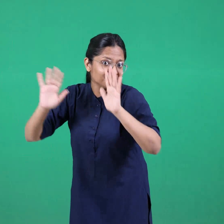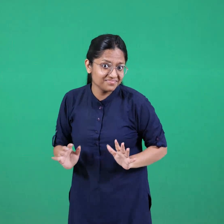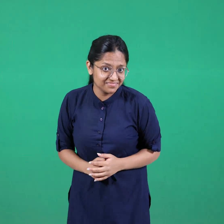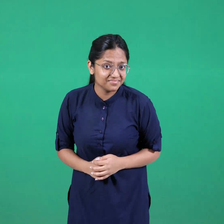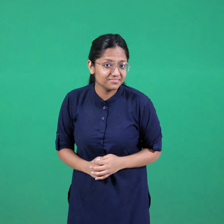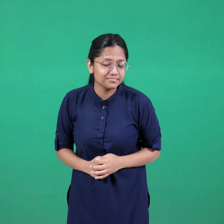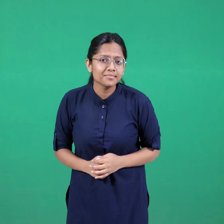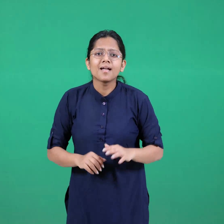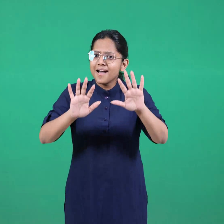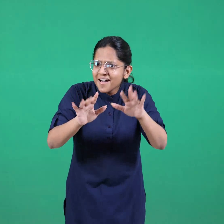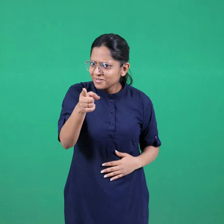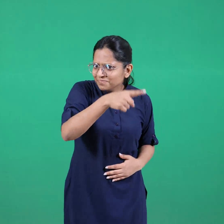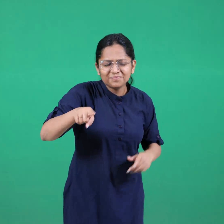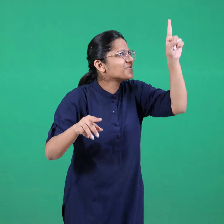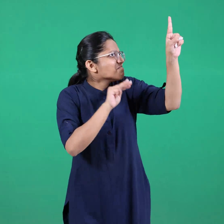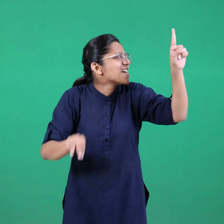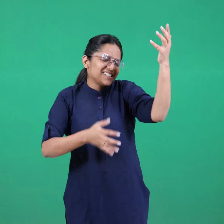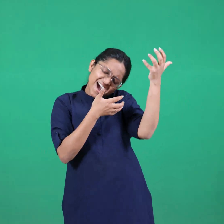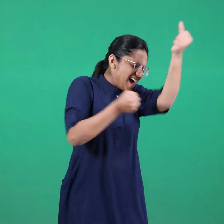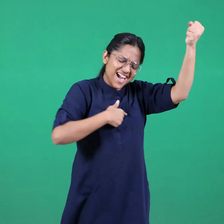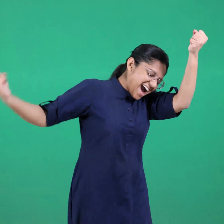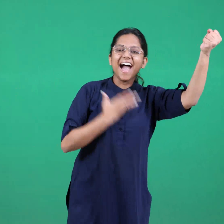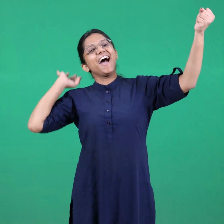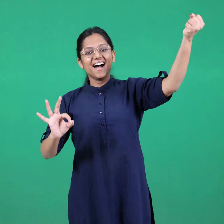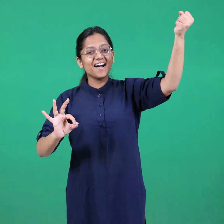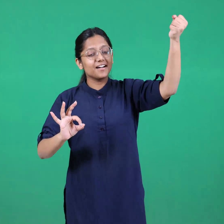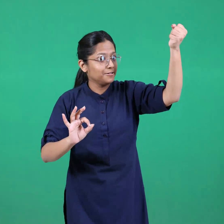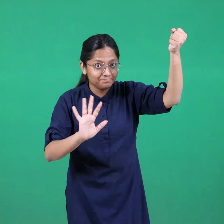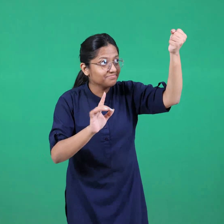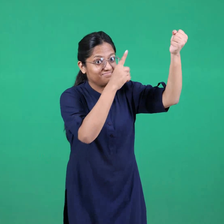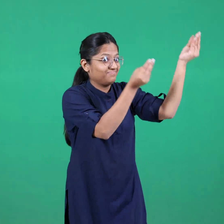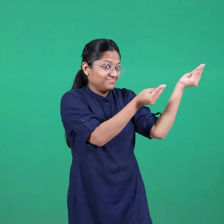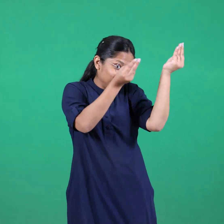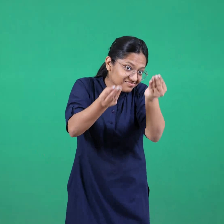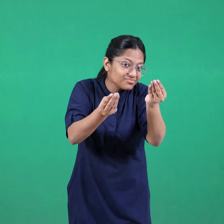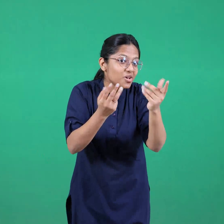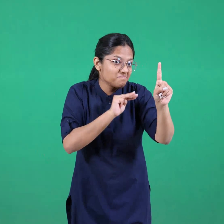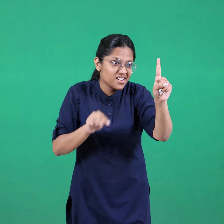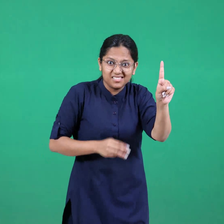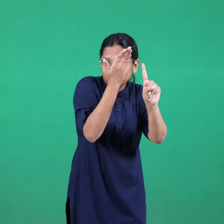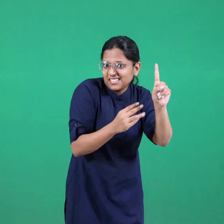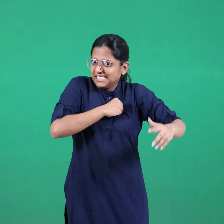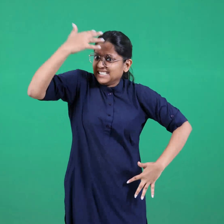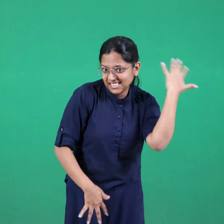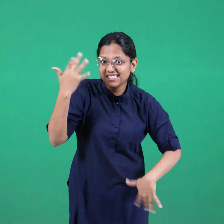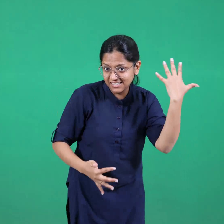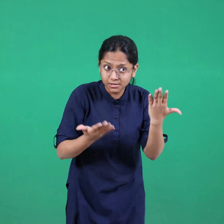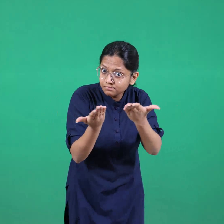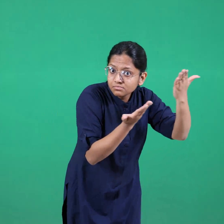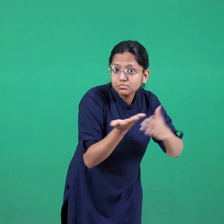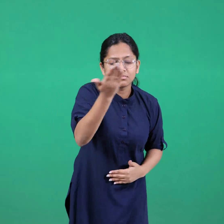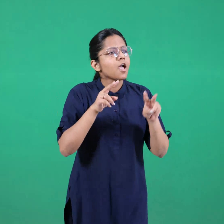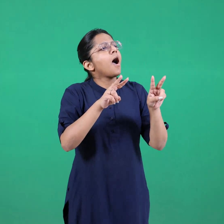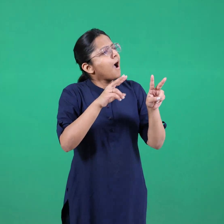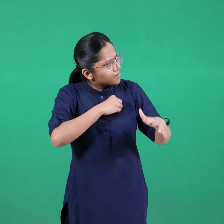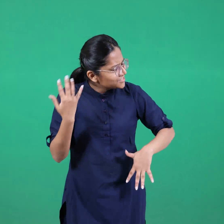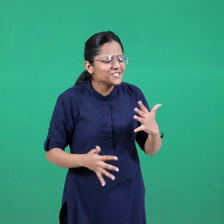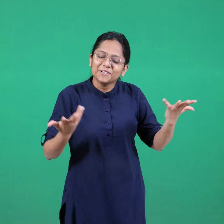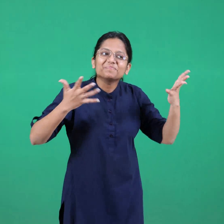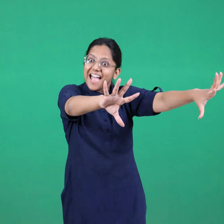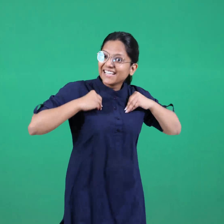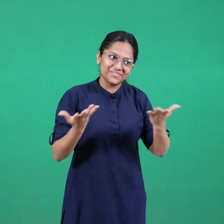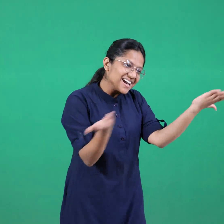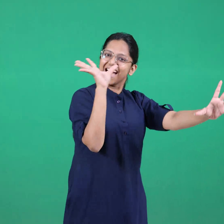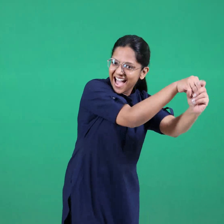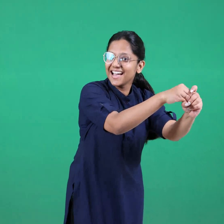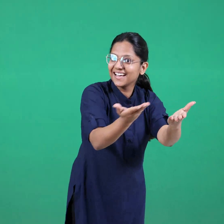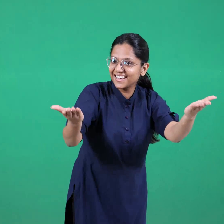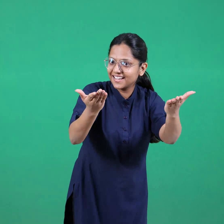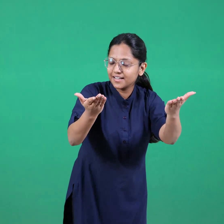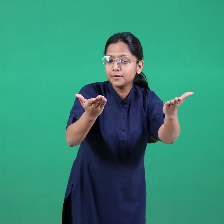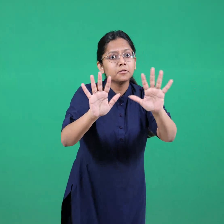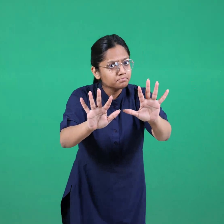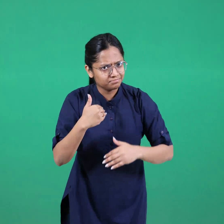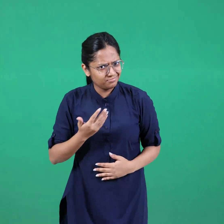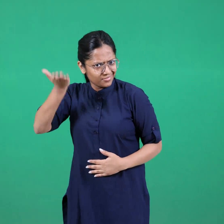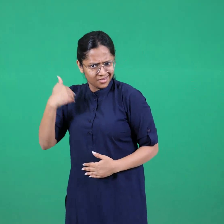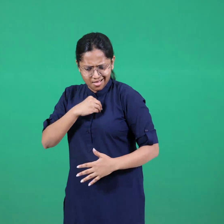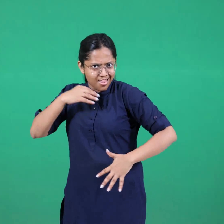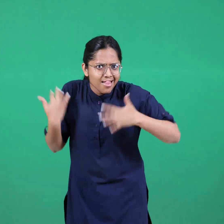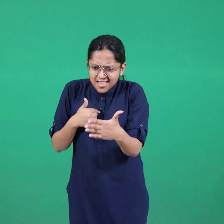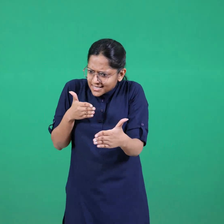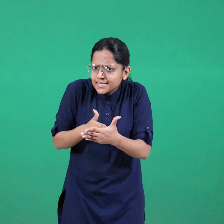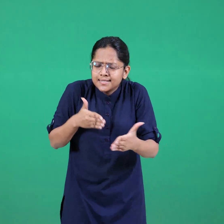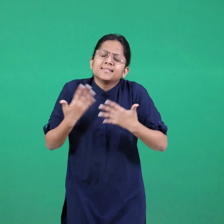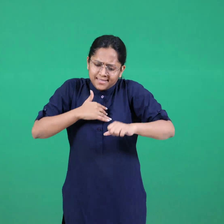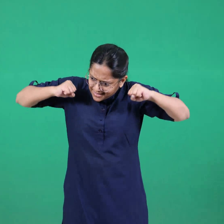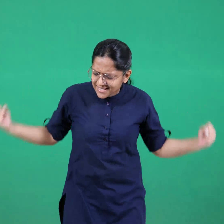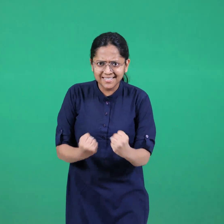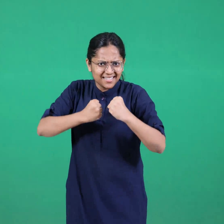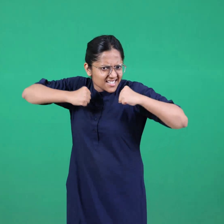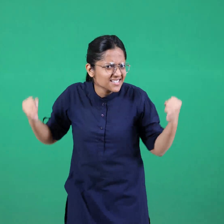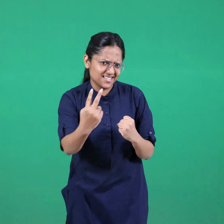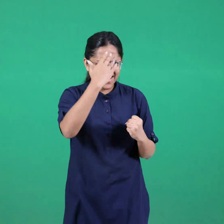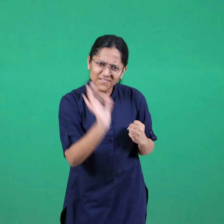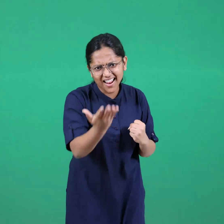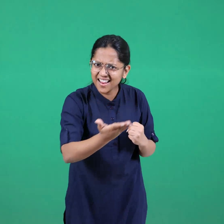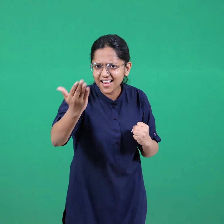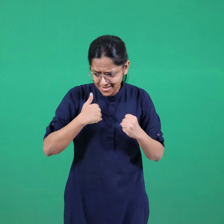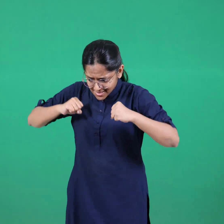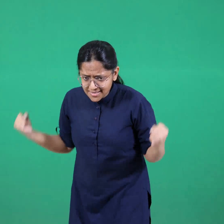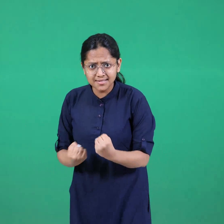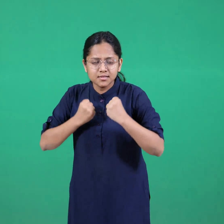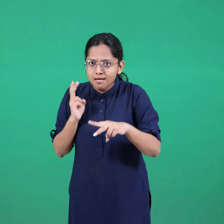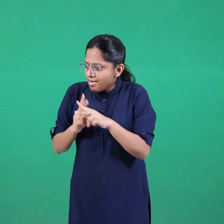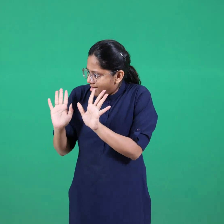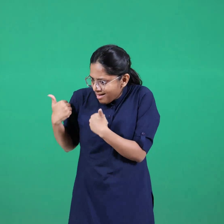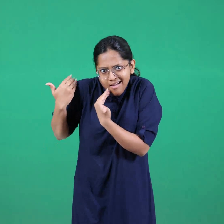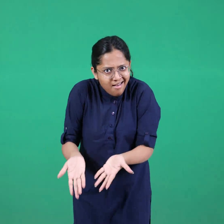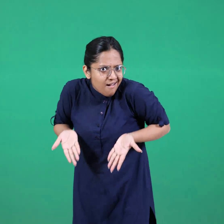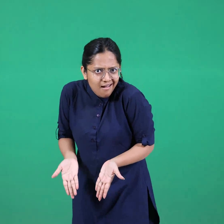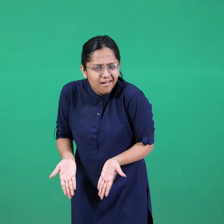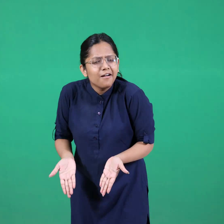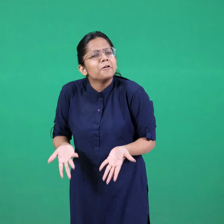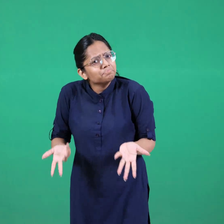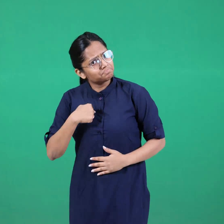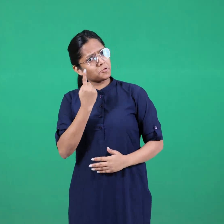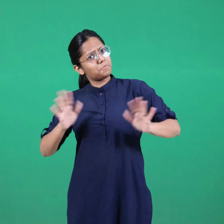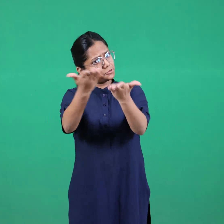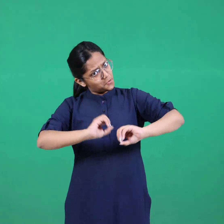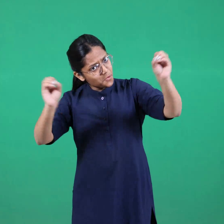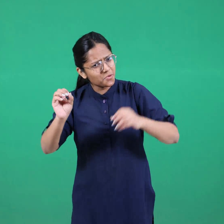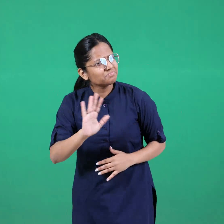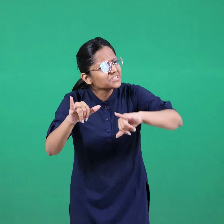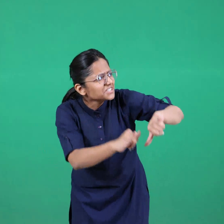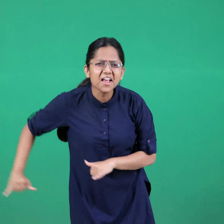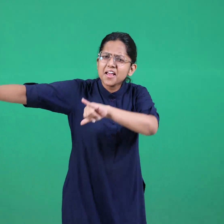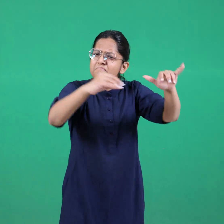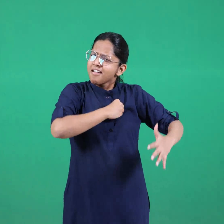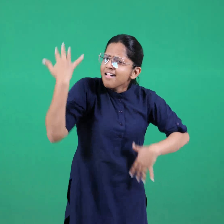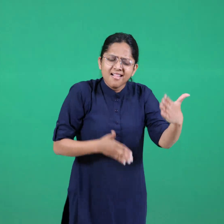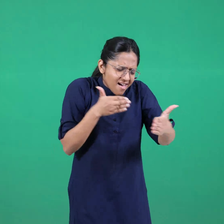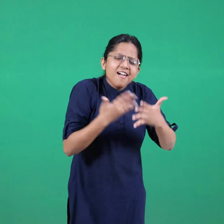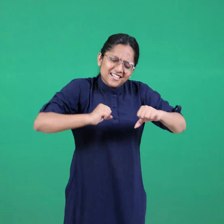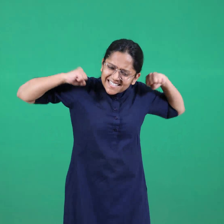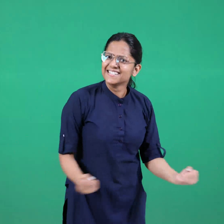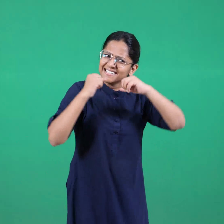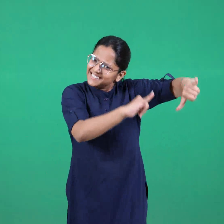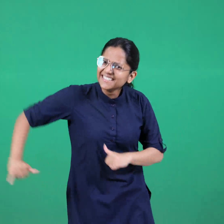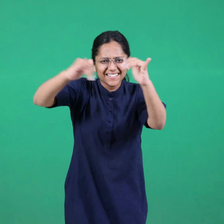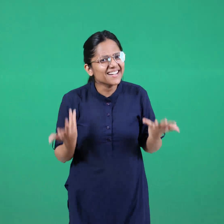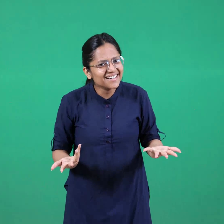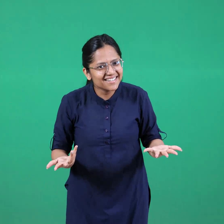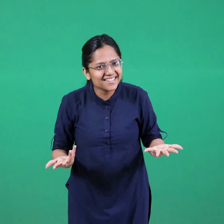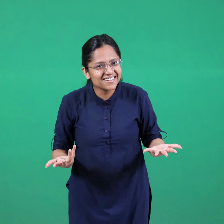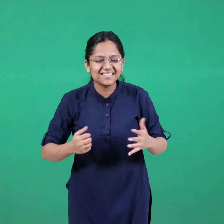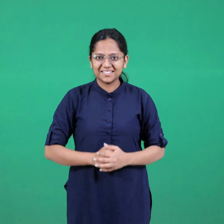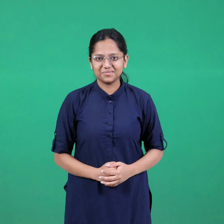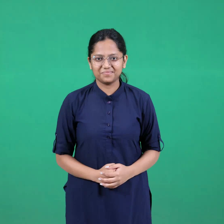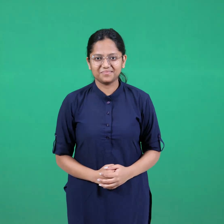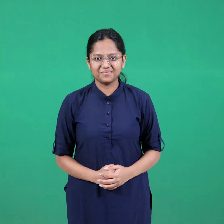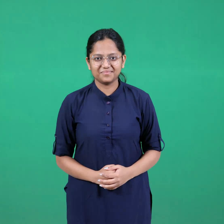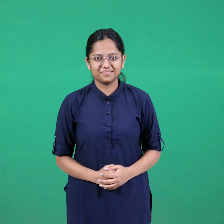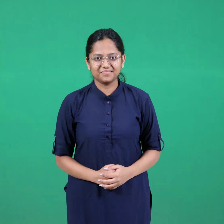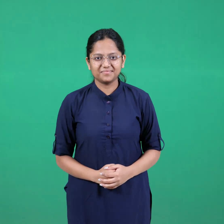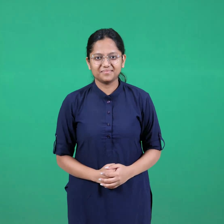For it has been granted to you on behalf of Christ not only to believe in Him, but also to suffer for Him, since you are encountering the same struggle you saw I had, and now hear that I still have.